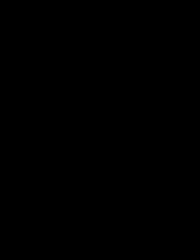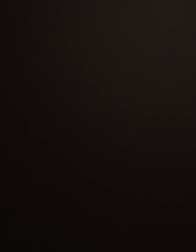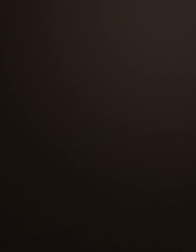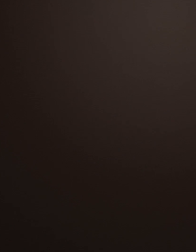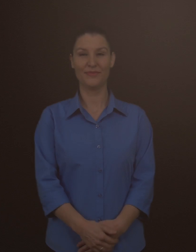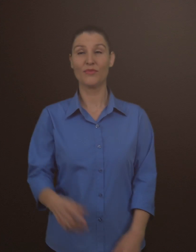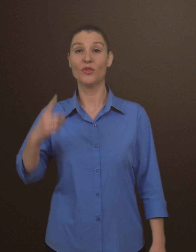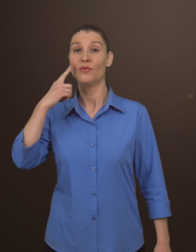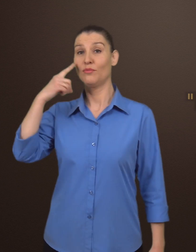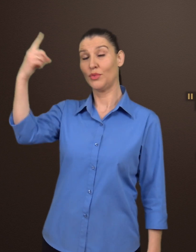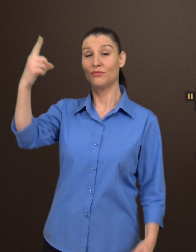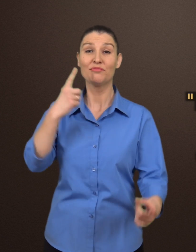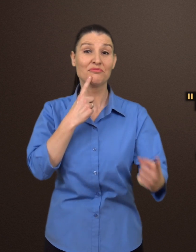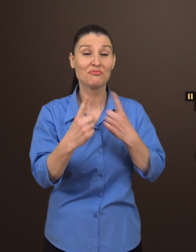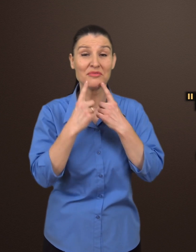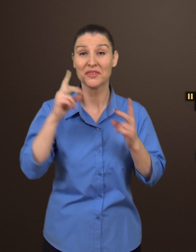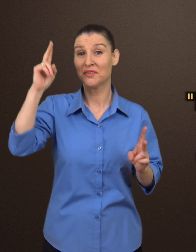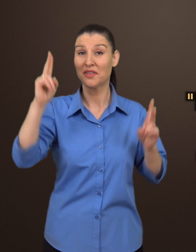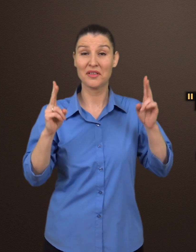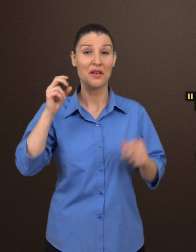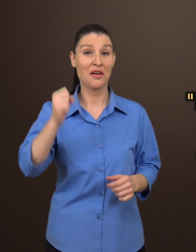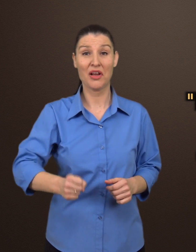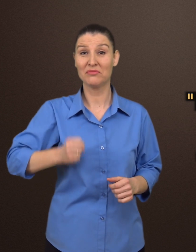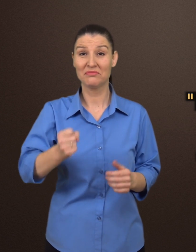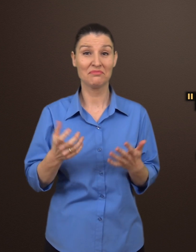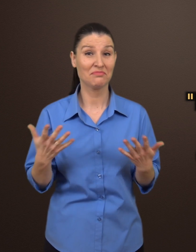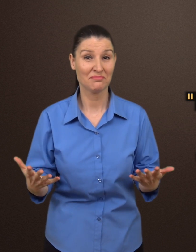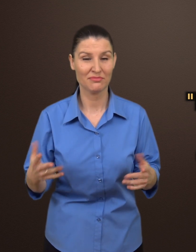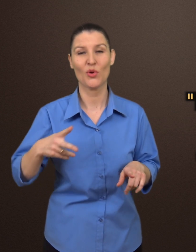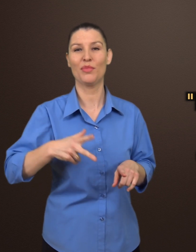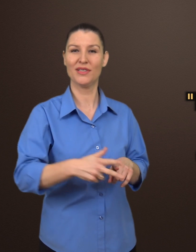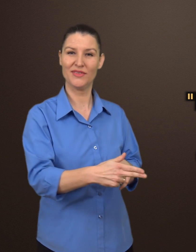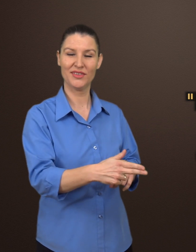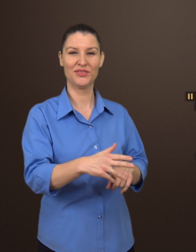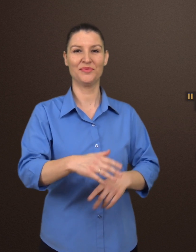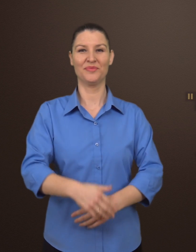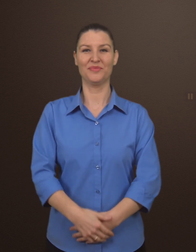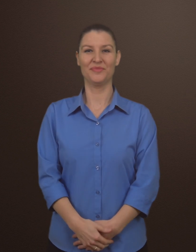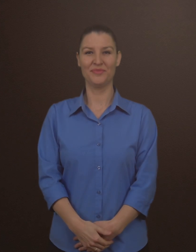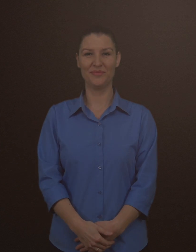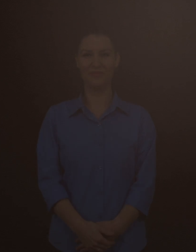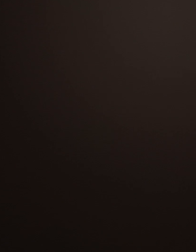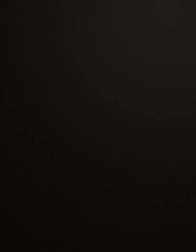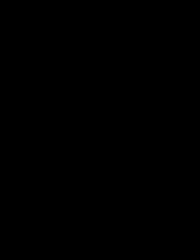God's covenant with Abraham